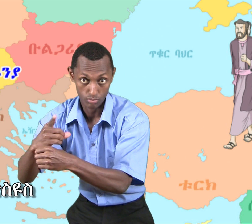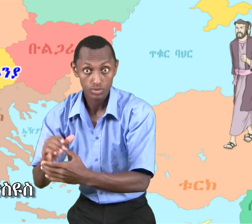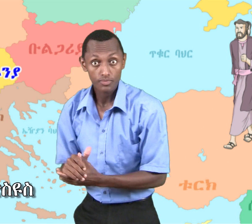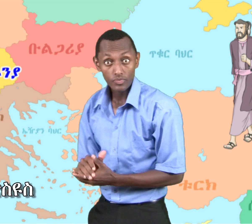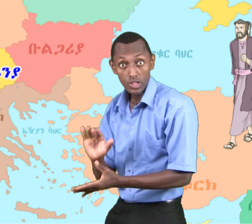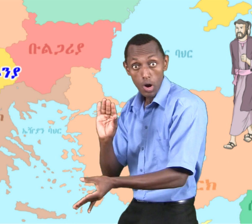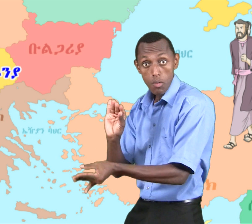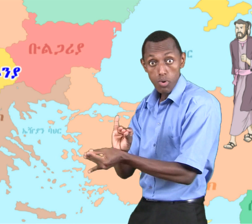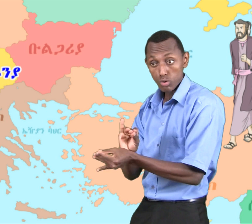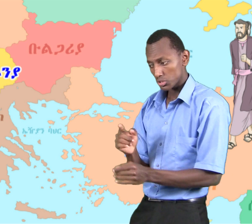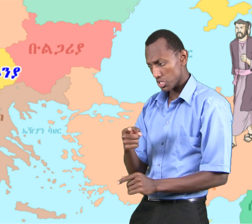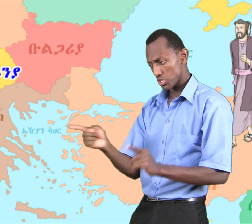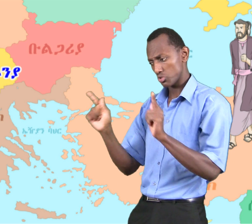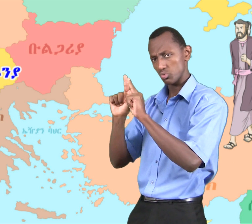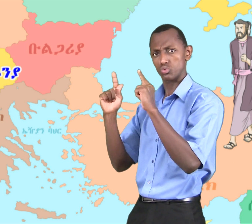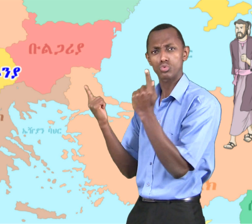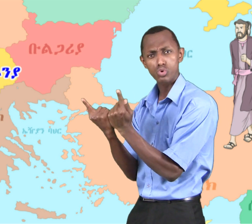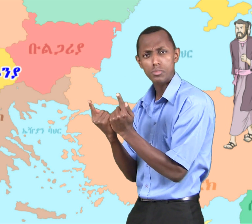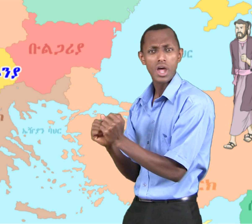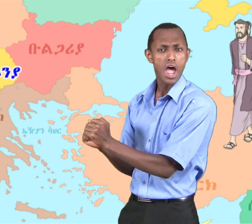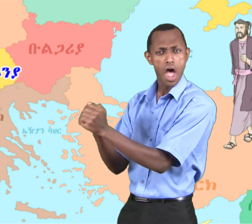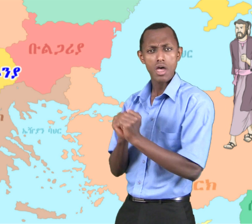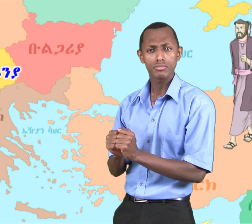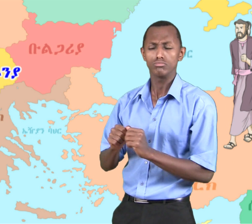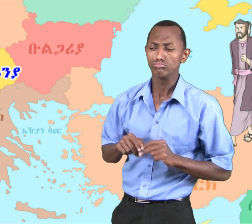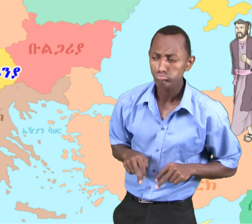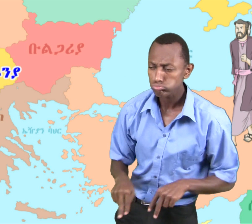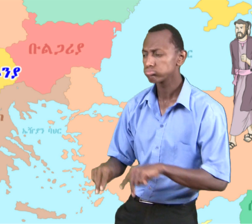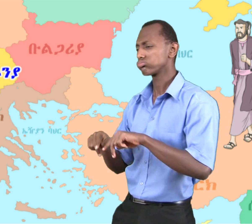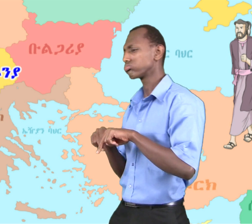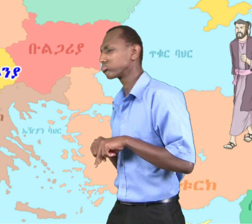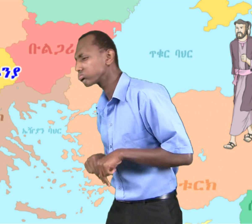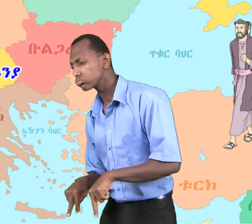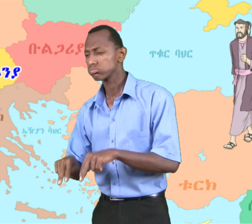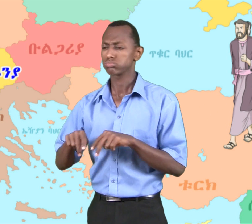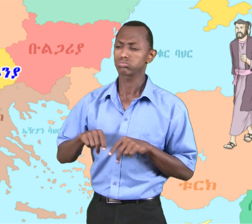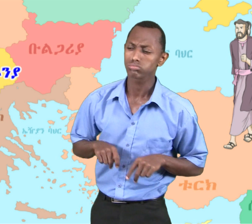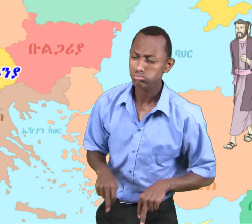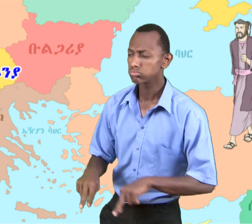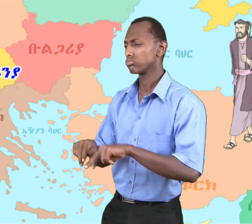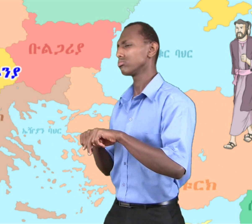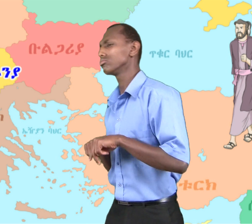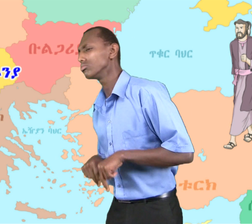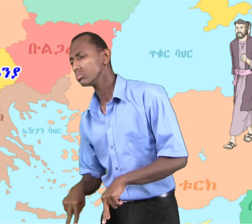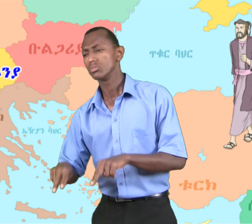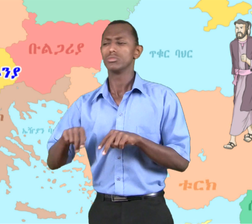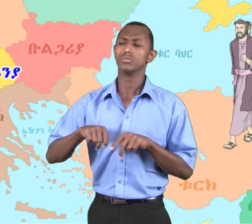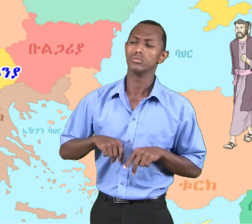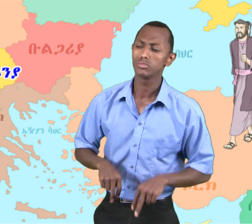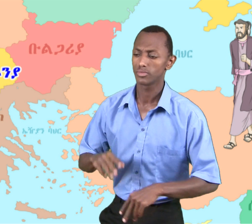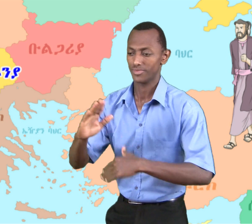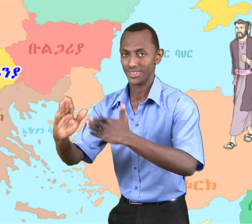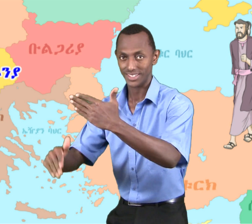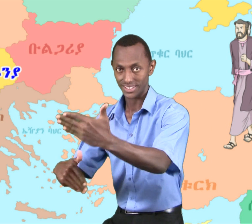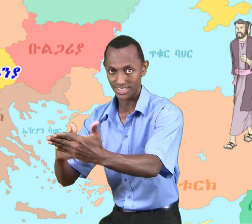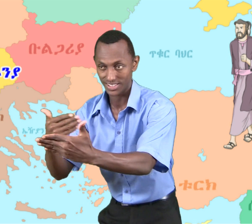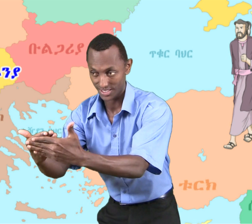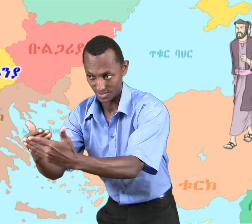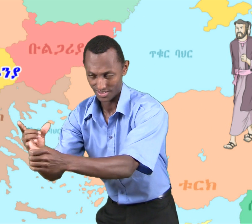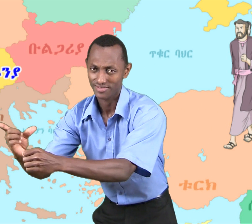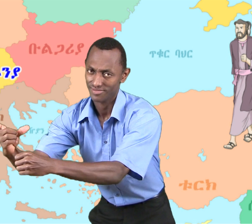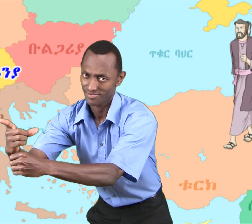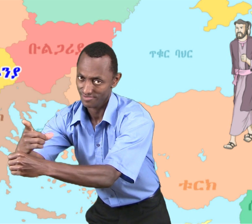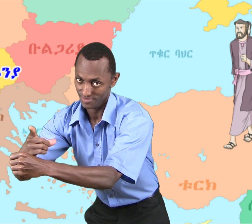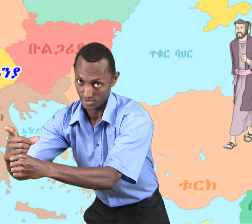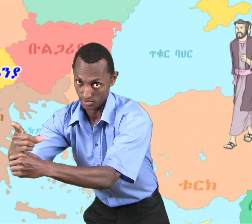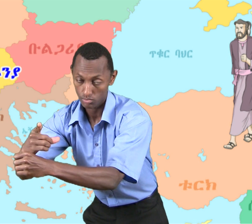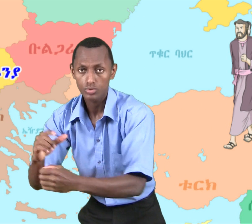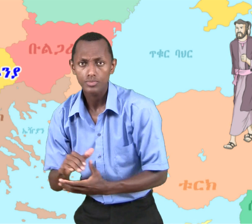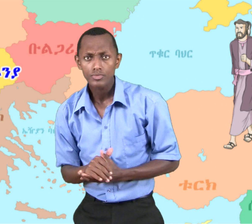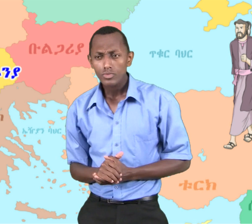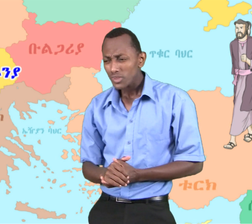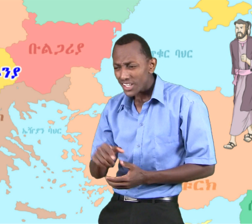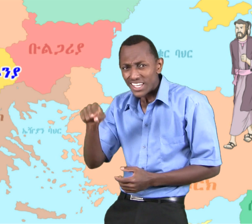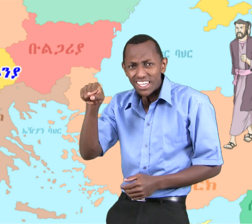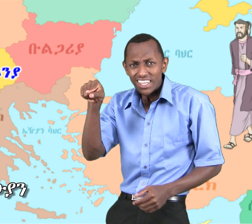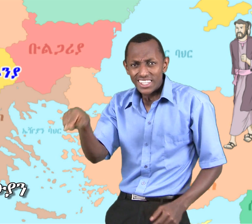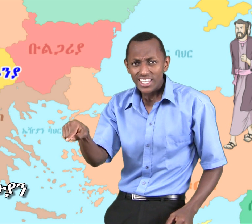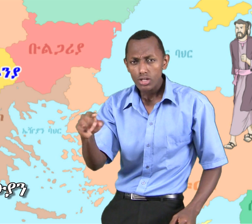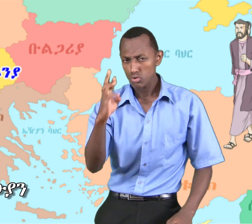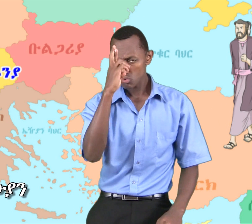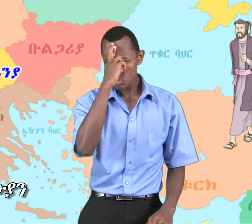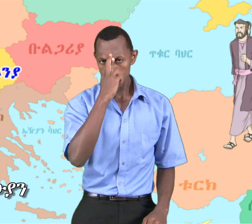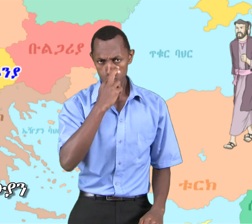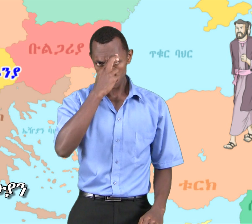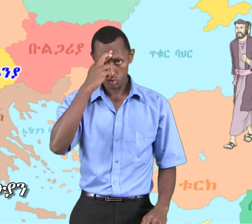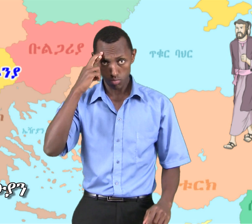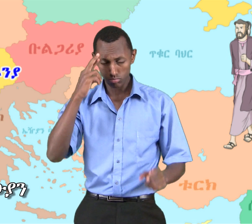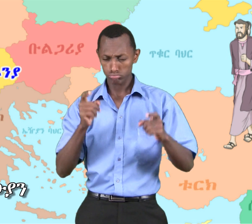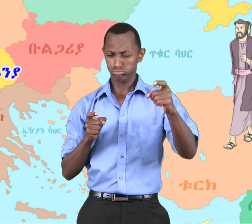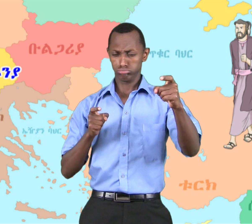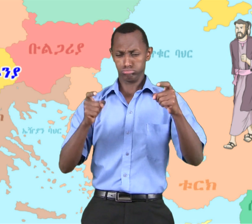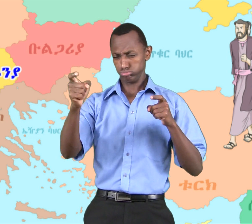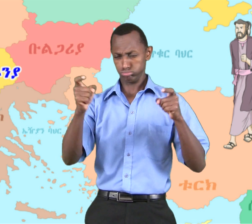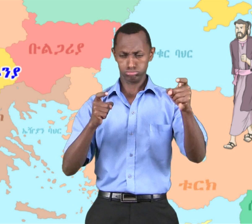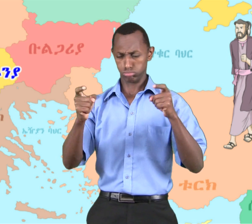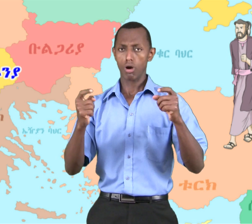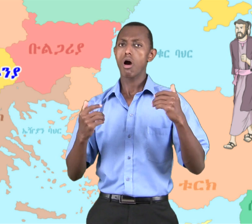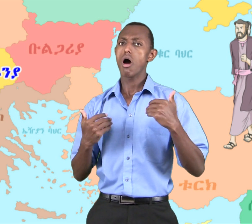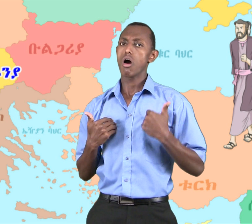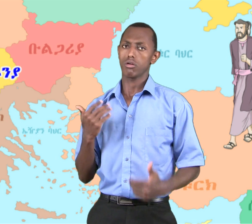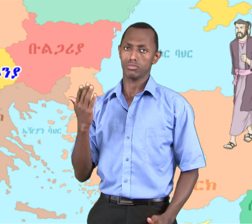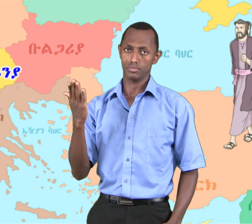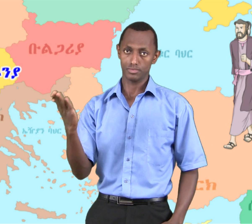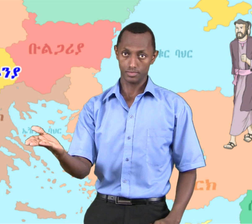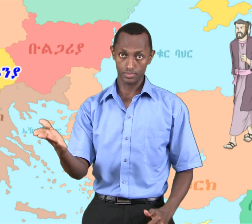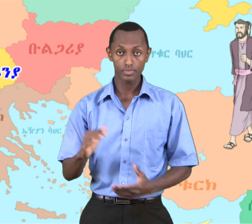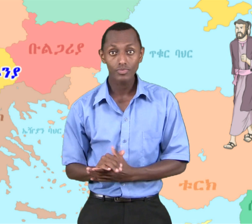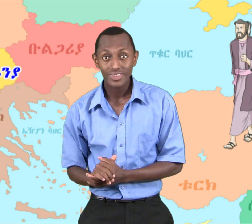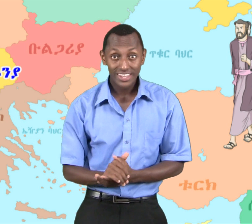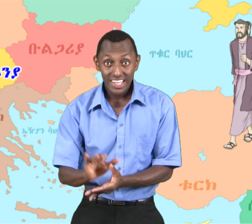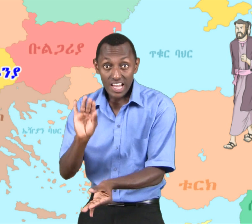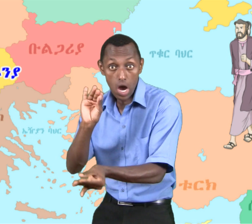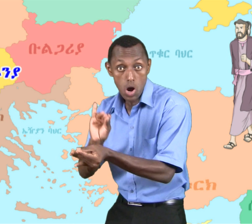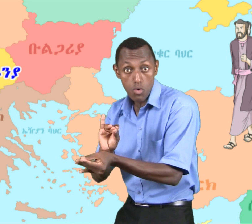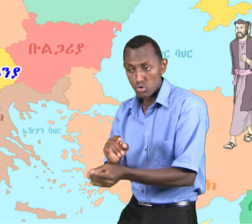And we stayed there several days.